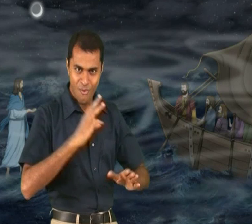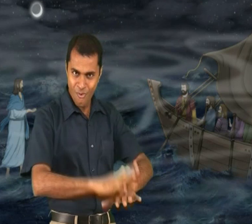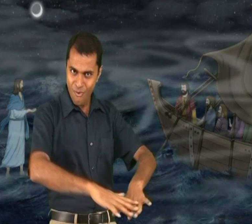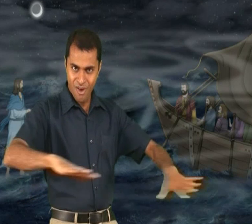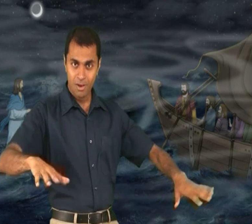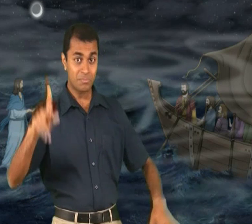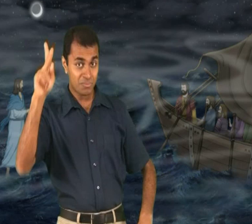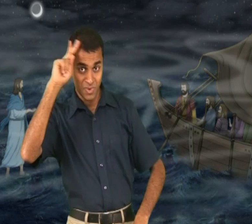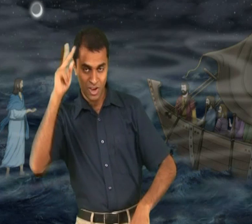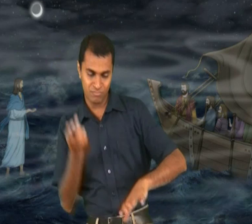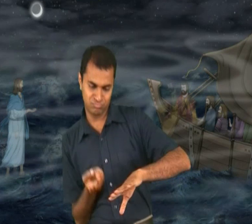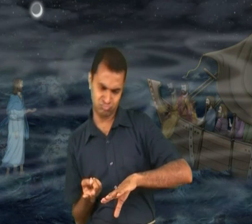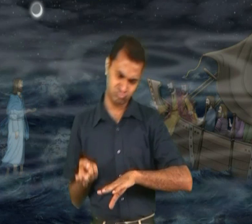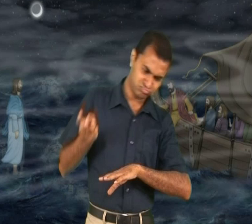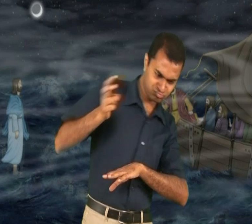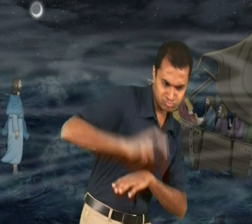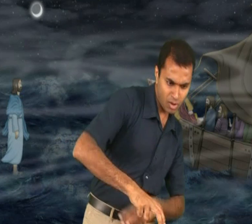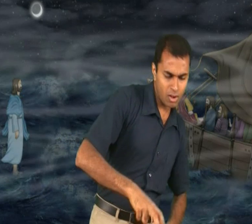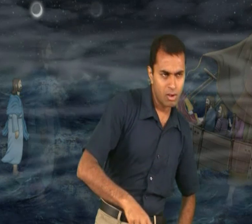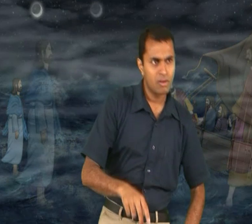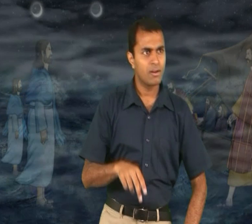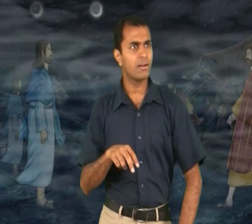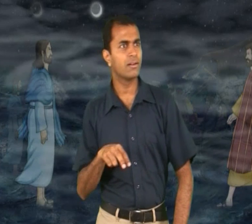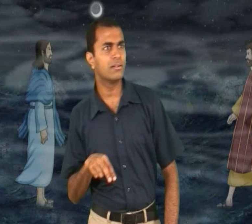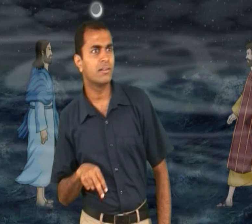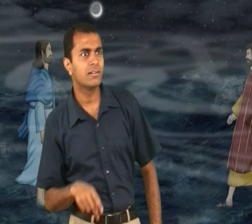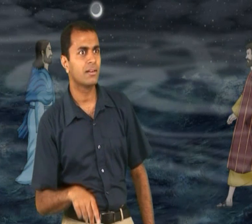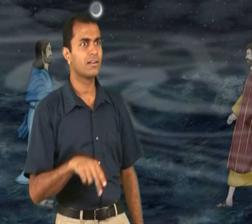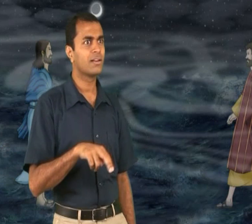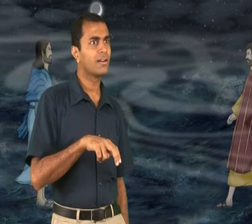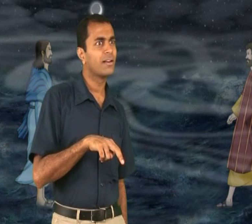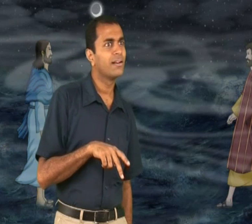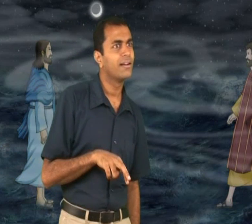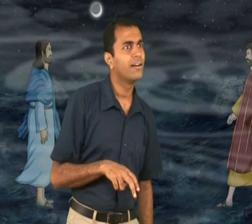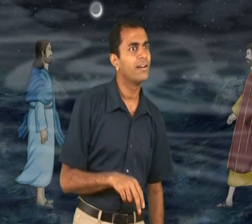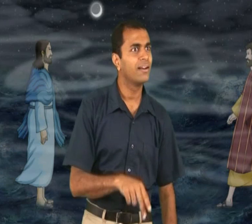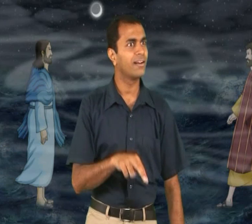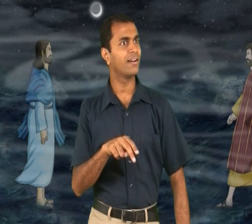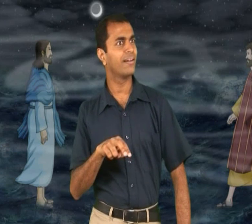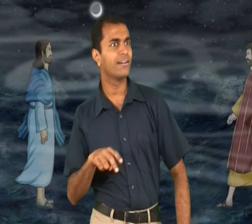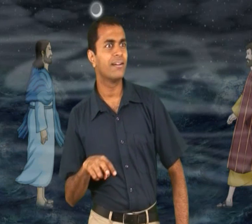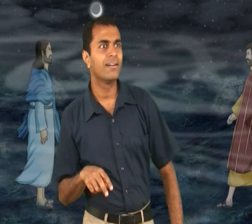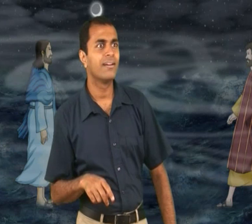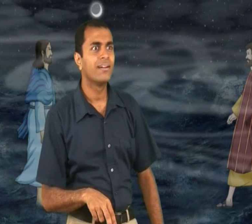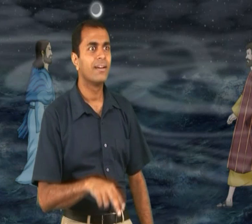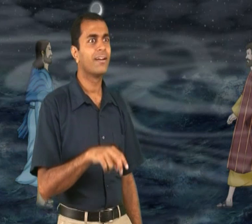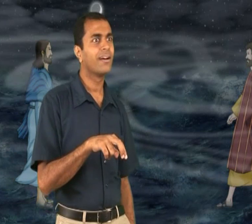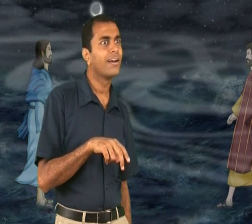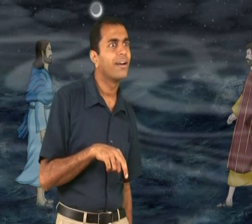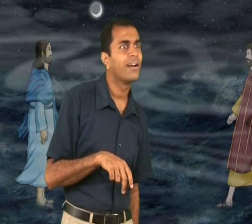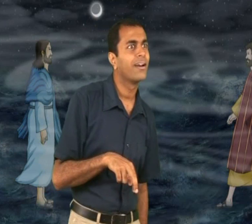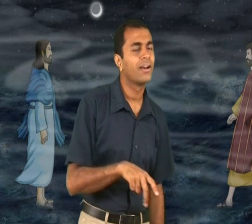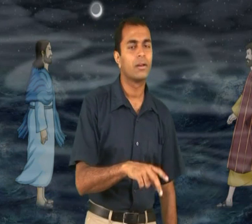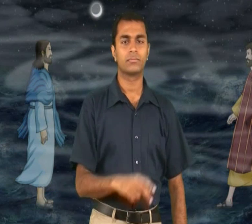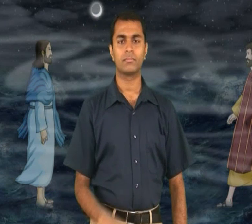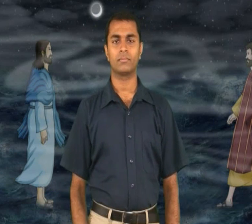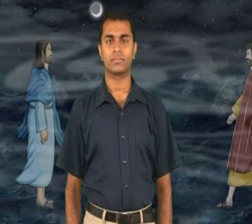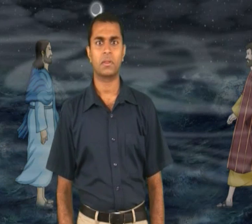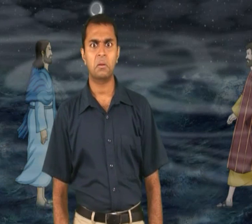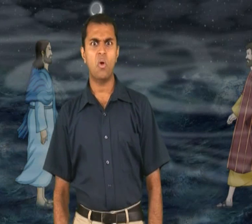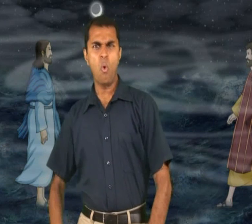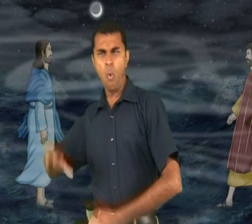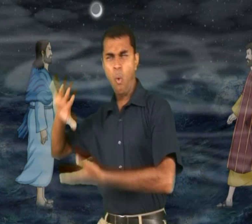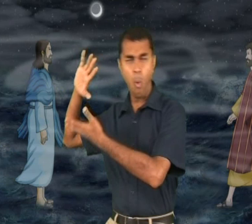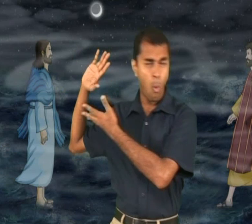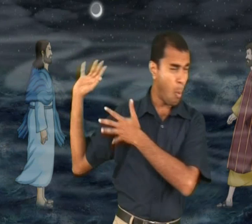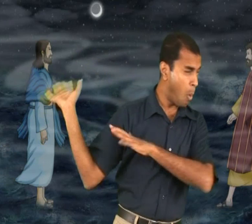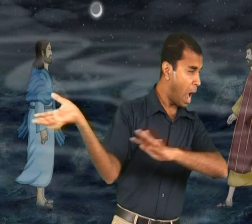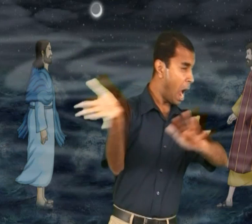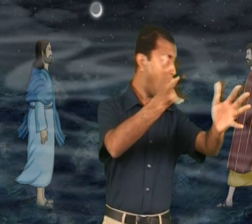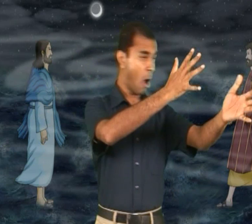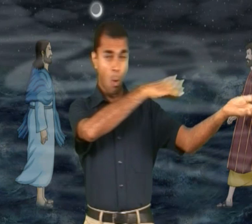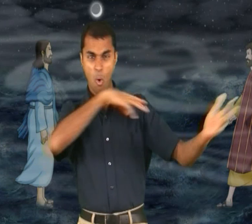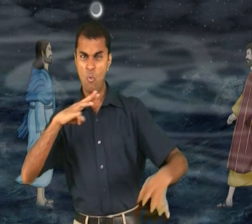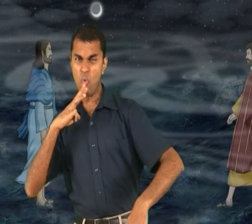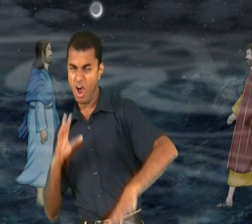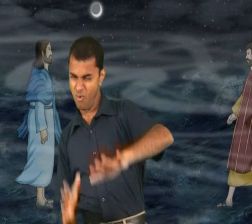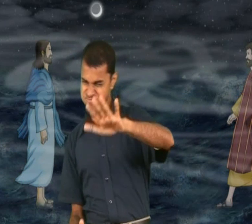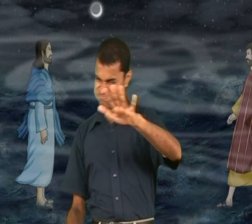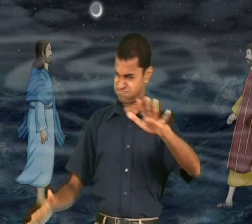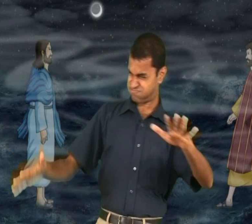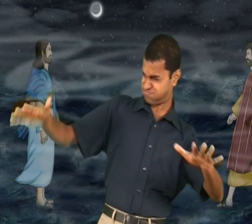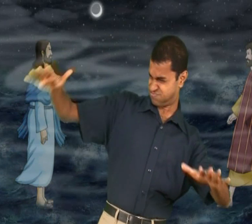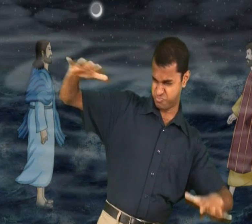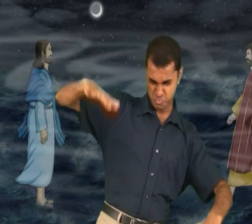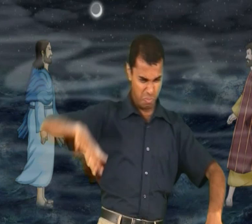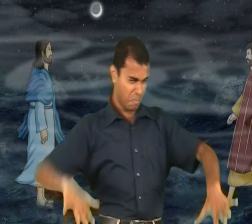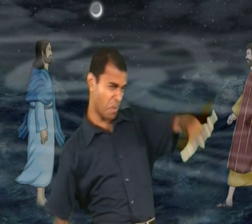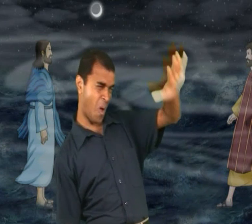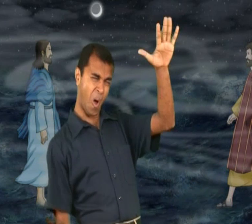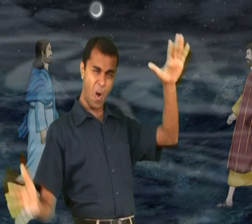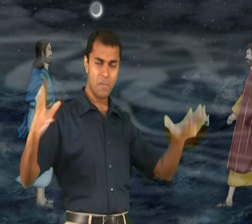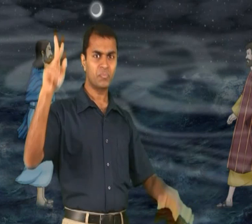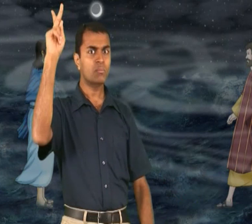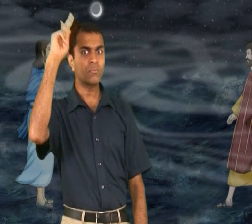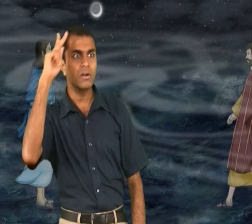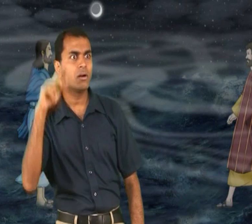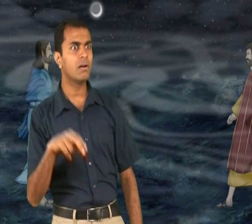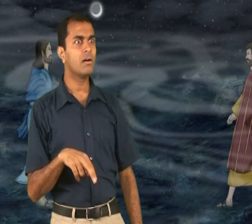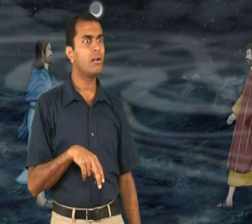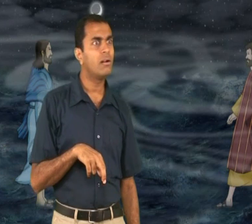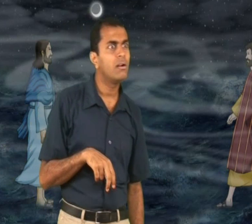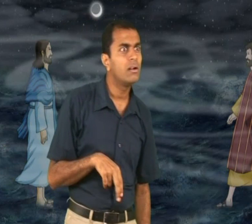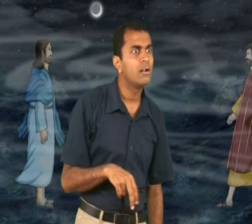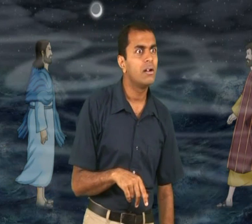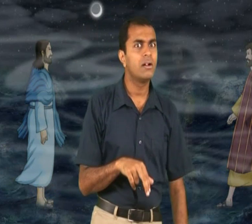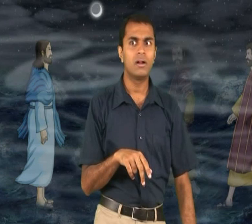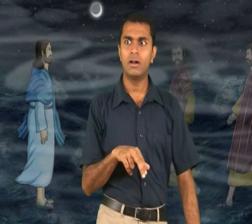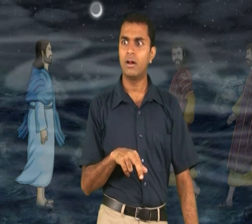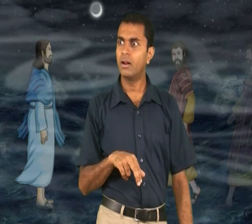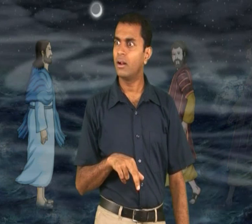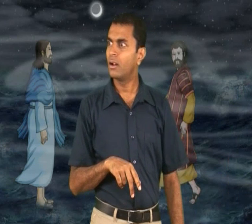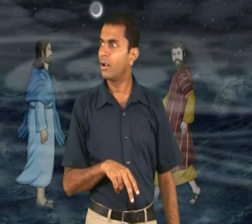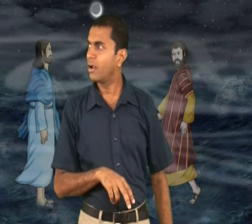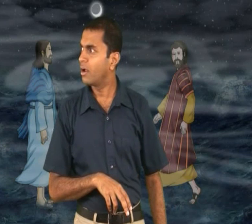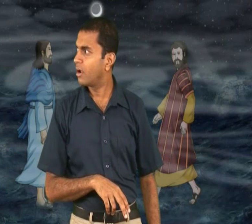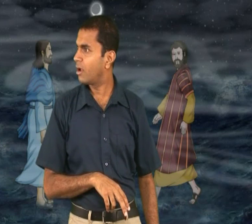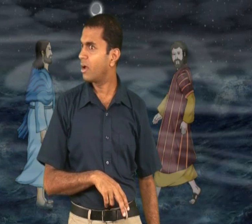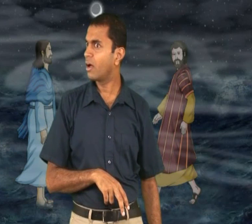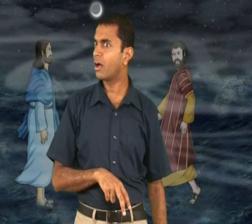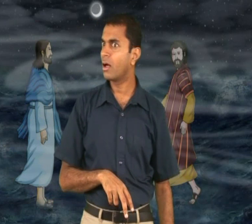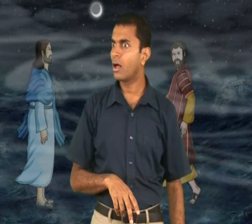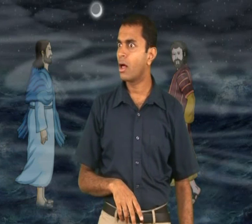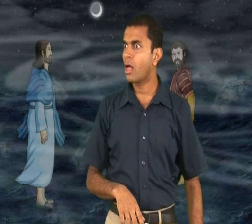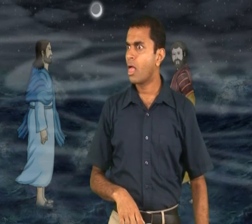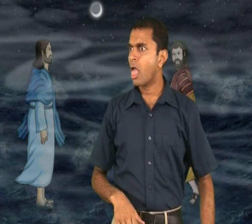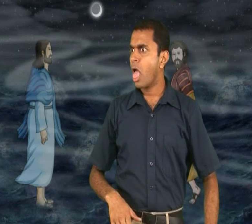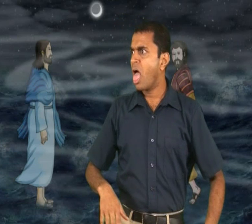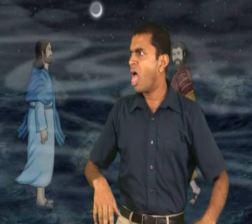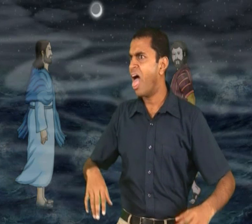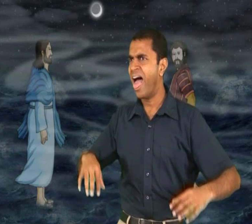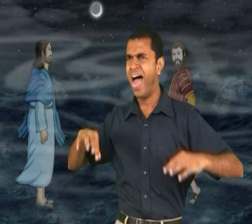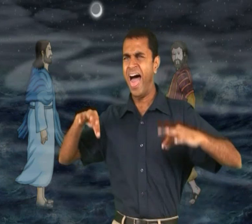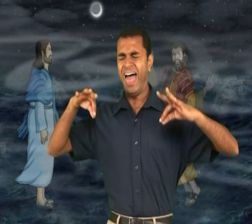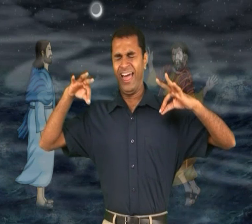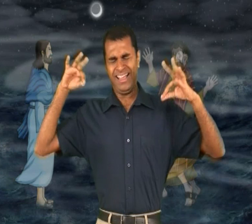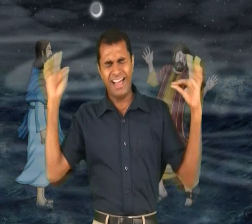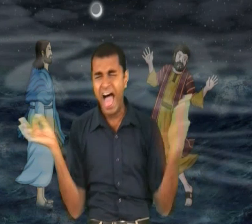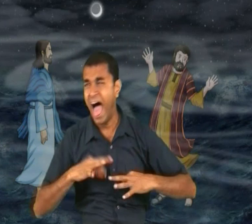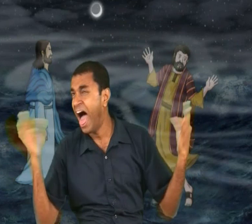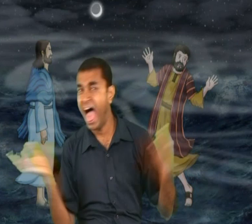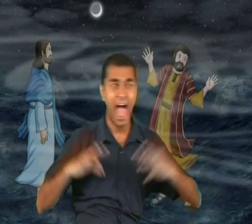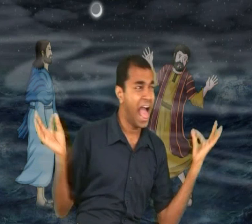Then Peter got down out of the boat, walked on the water, and came toward Jesus.